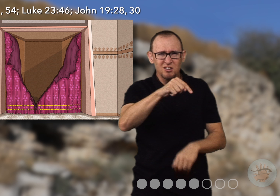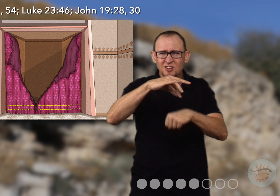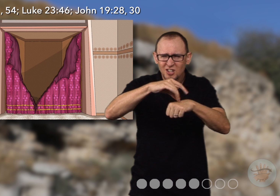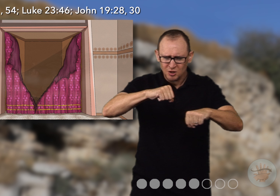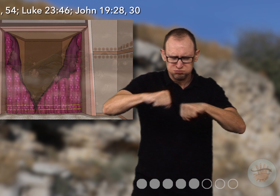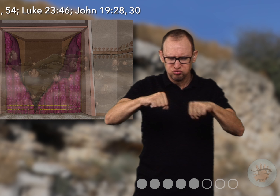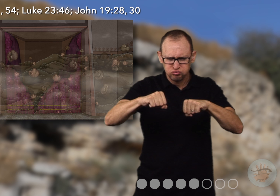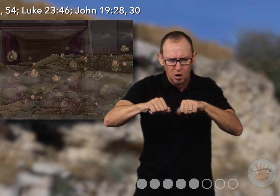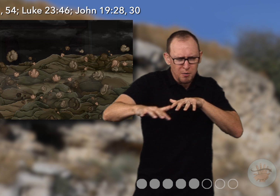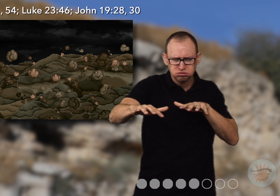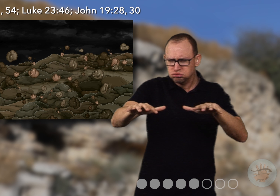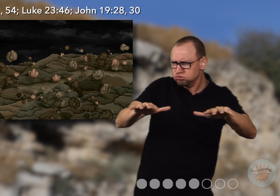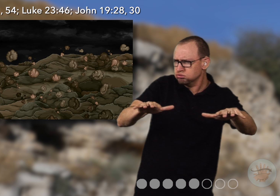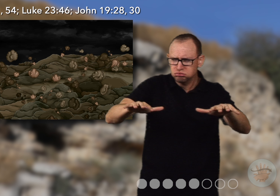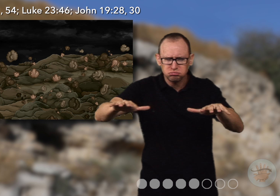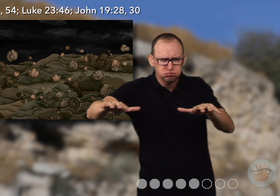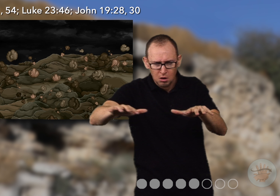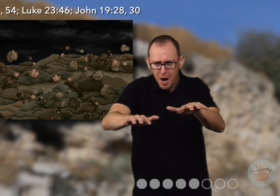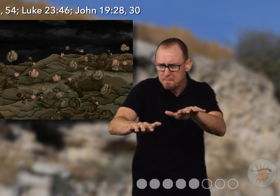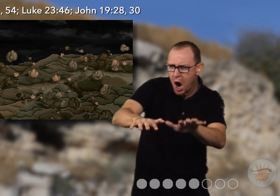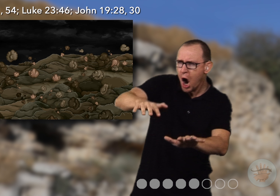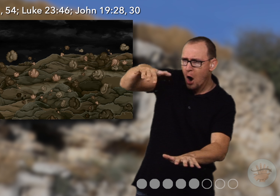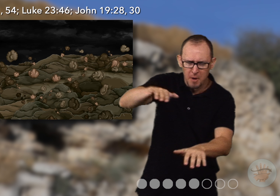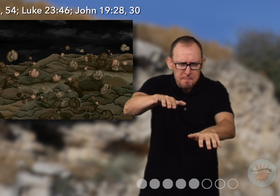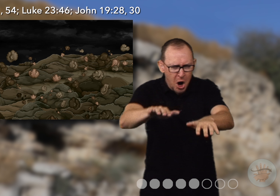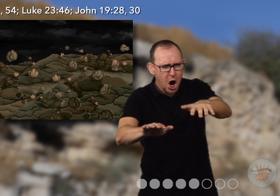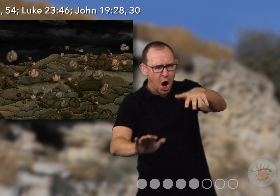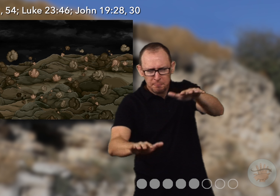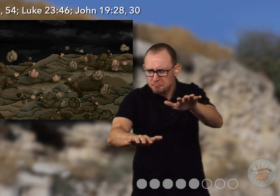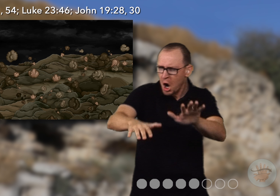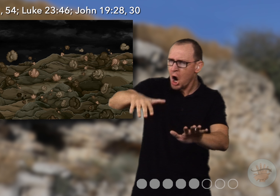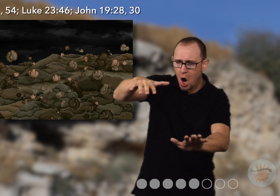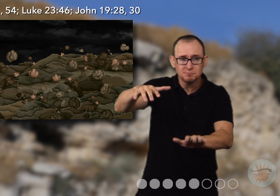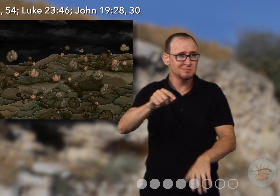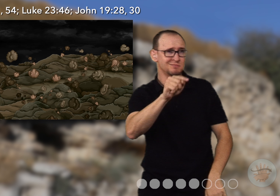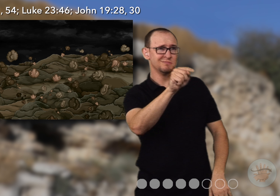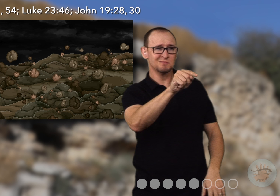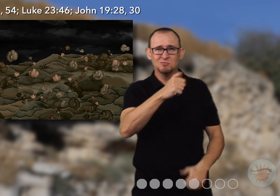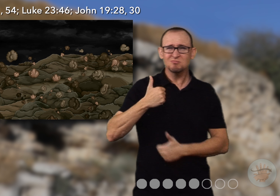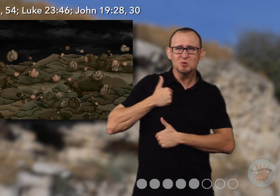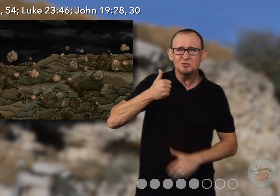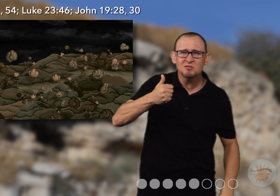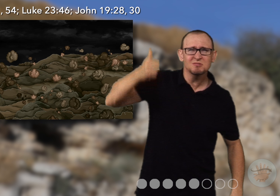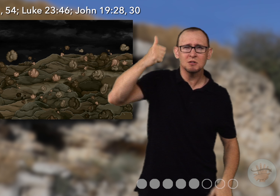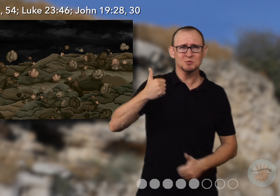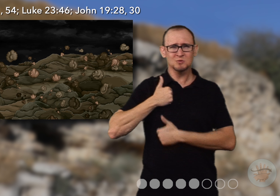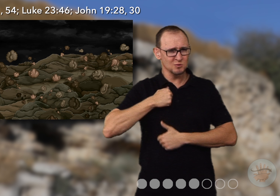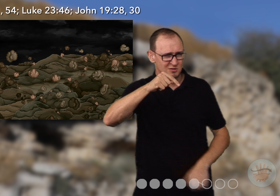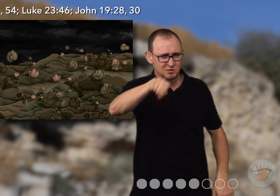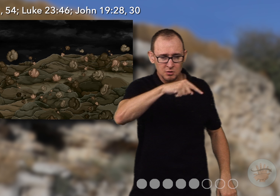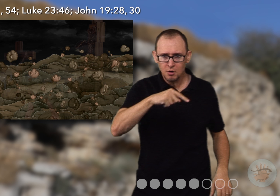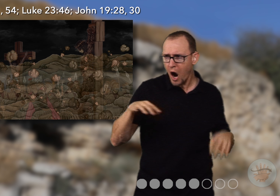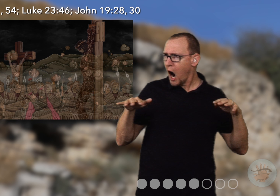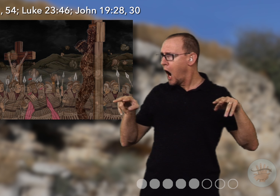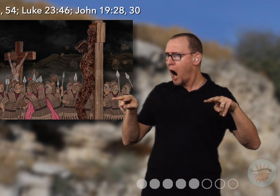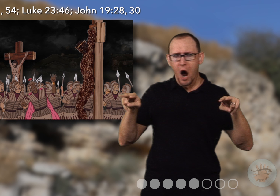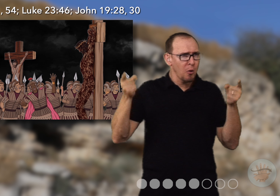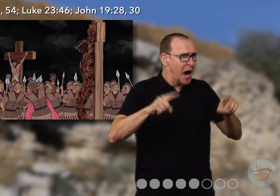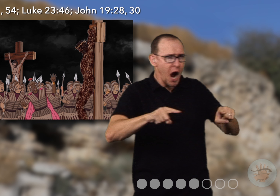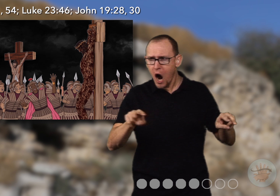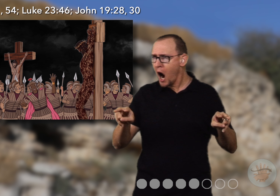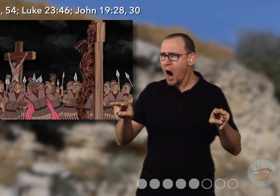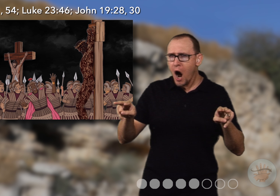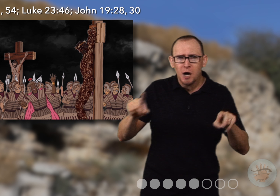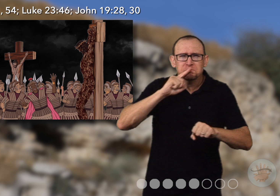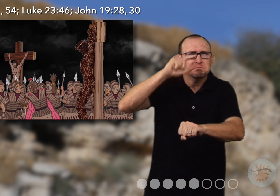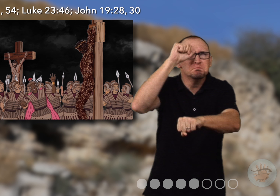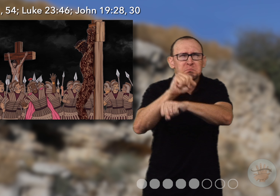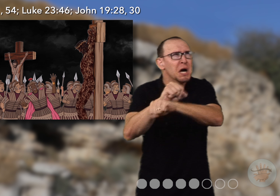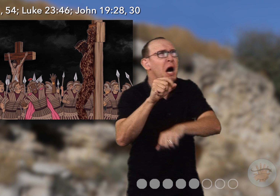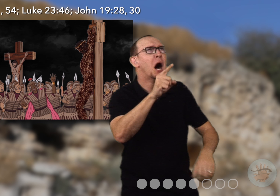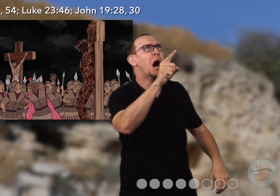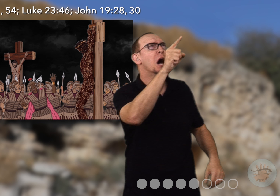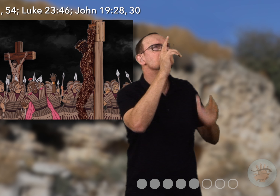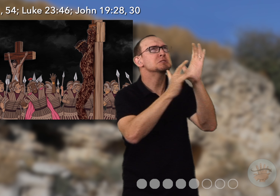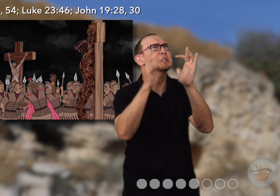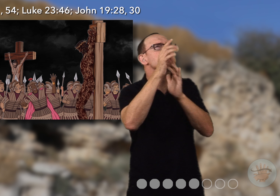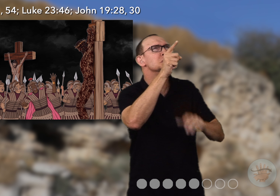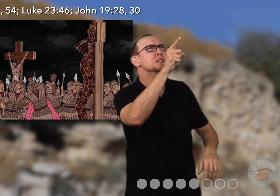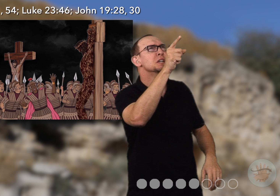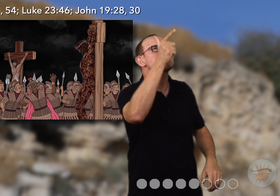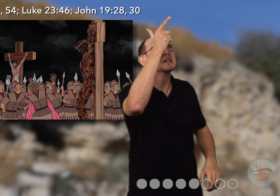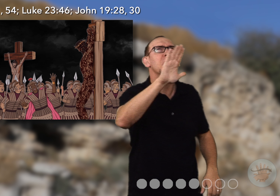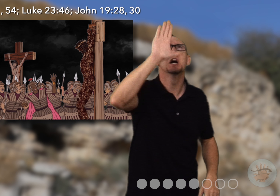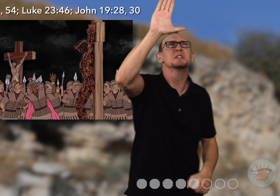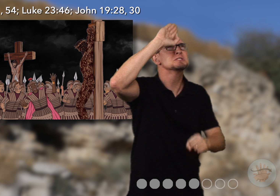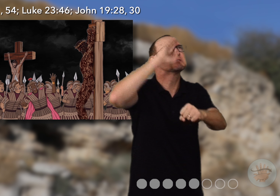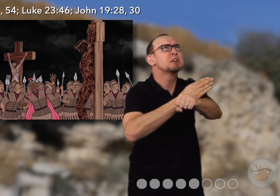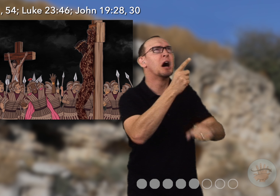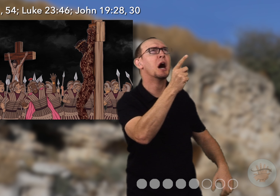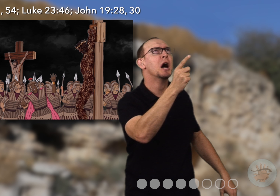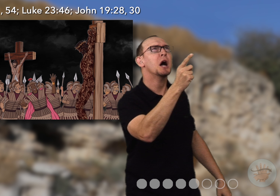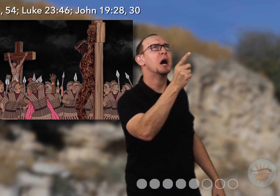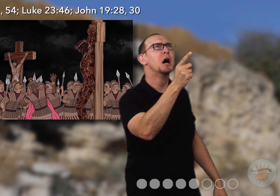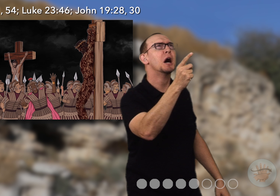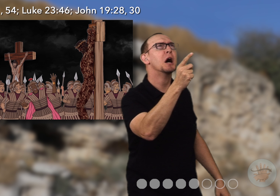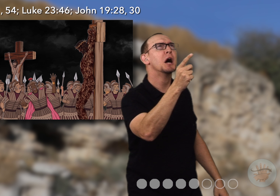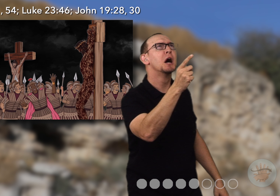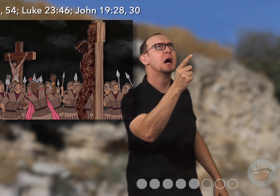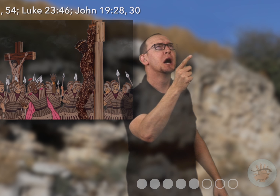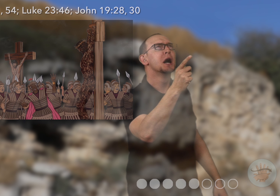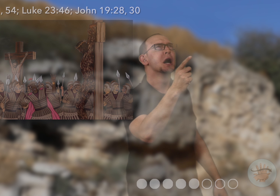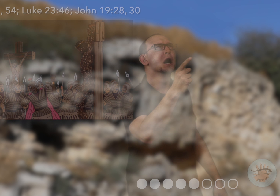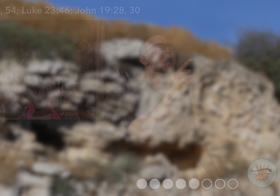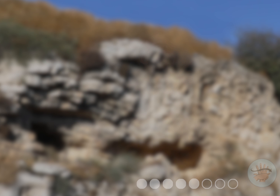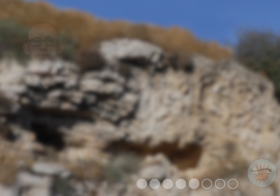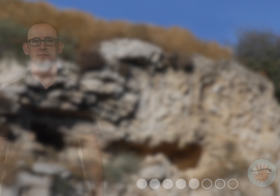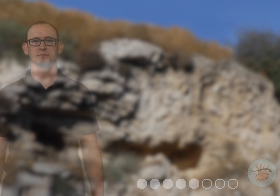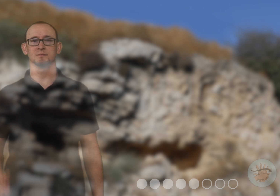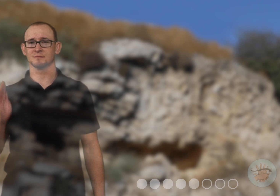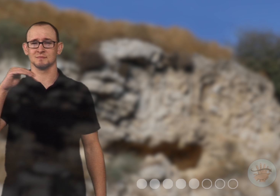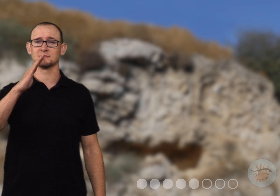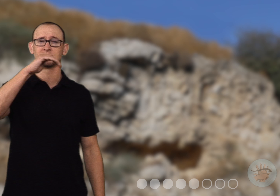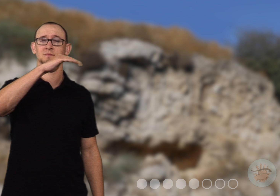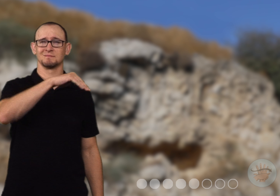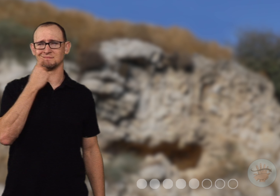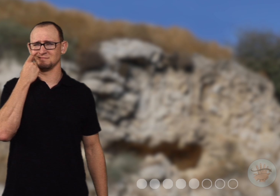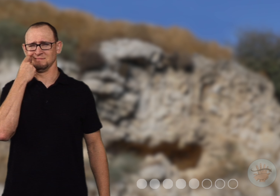The earth quaked and the rocks were split. When the centurion and those with him who were guarding Jesus saw the earthquake and all that had happened, they were terrified and said, “Truly this was the Son of God.” Then Jesus called out in a loud voice, “Father, into Your hands I commit My Spirit.” And when He had said this, He breathed His last. After this, knowing that everything had now been accomplished, and to fulfill the Scripture, Jesus said, “I am thirsty.” When Jesus had received the sour wine, He said, “It is finished.” And bowing His head, He yielded up His spirit.